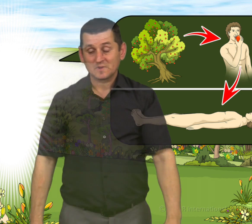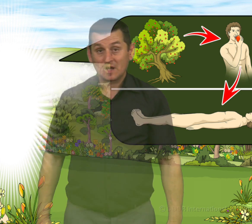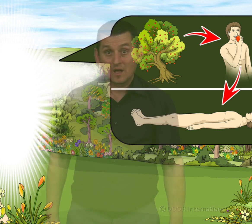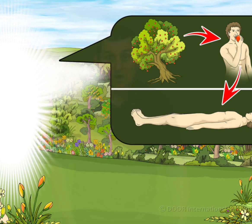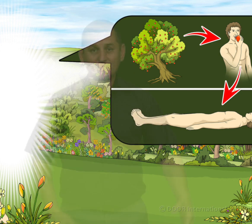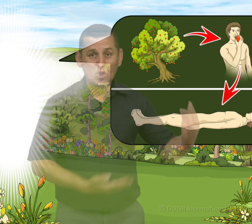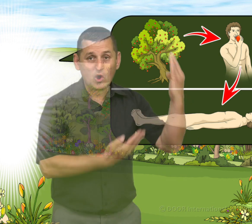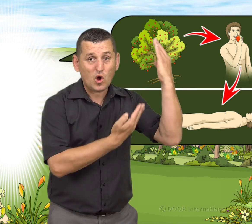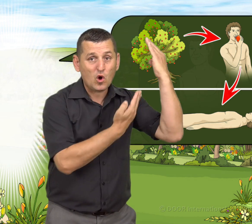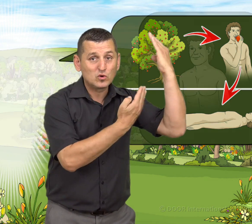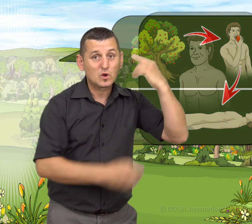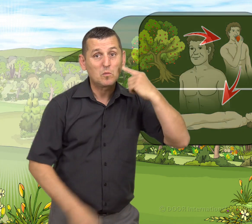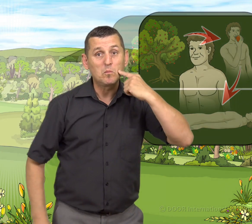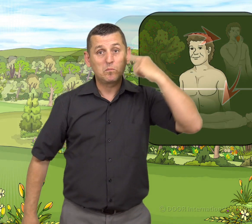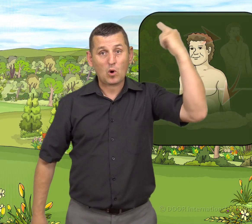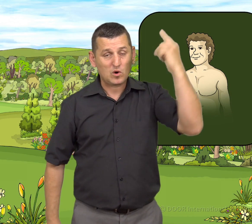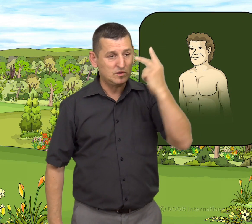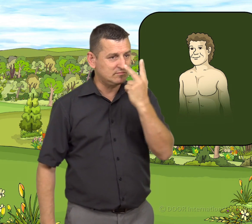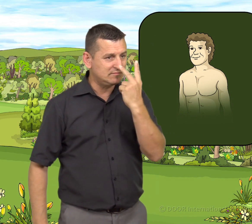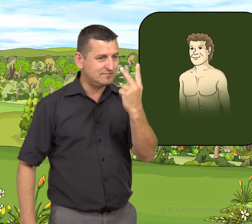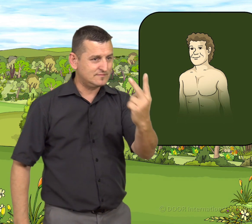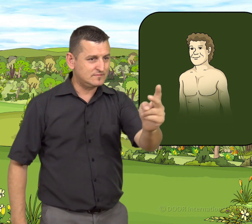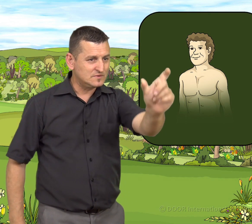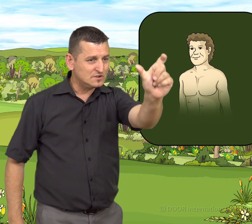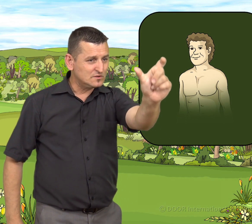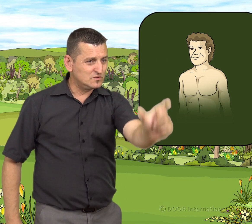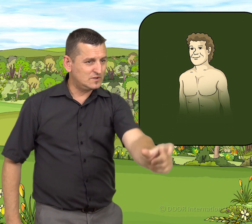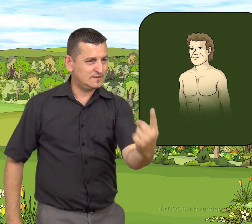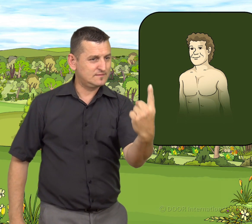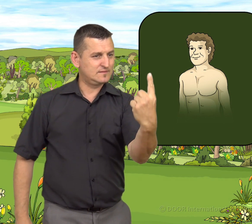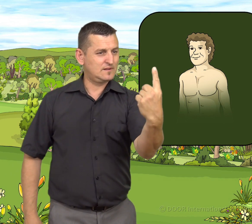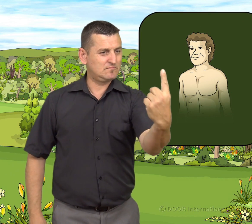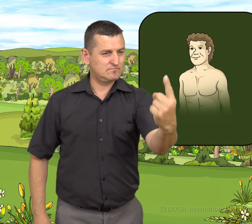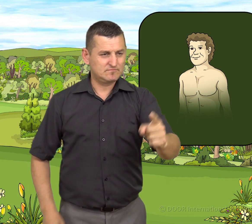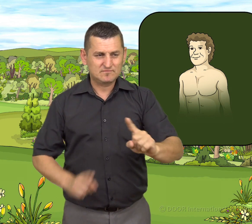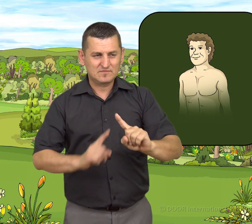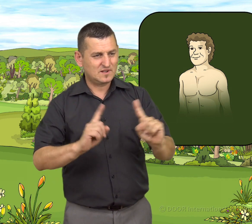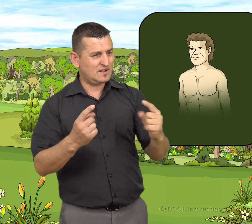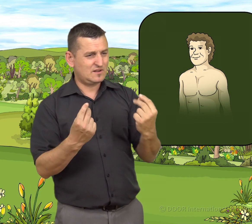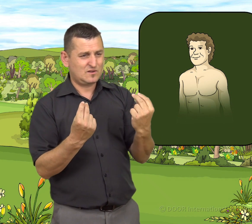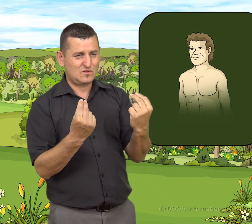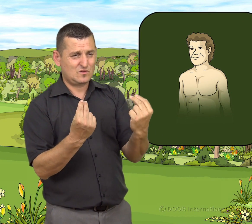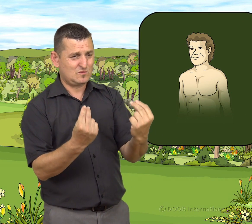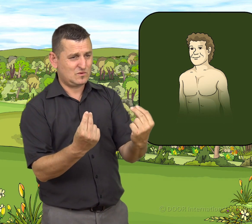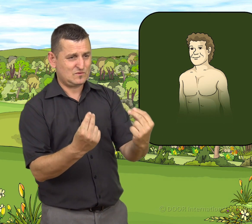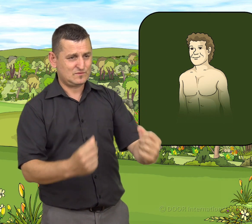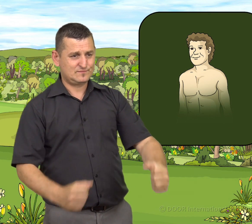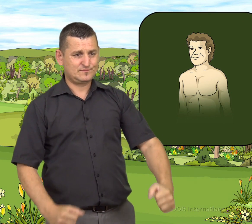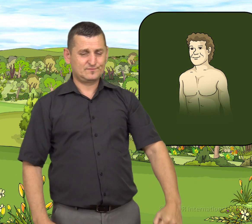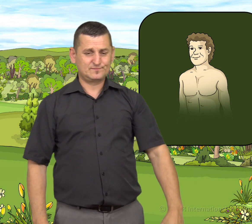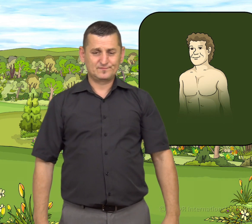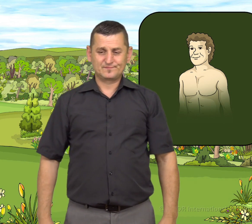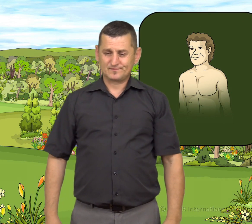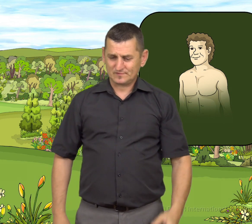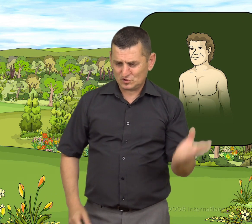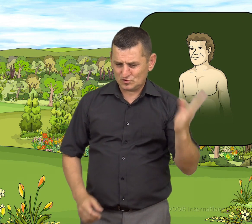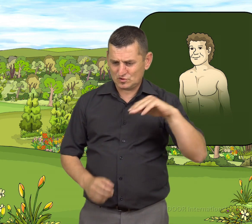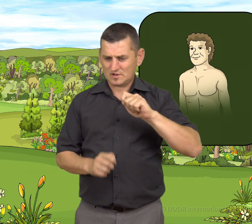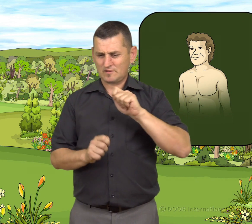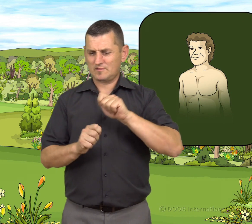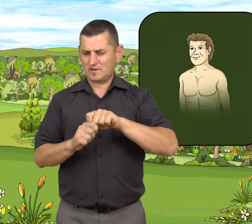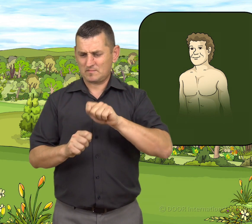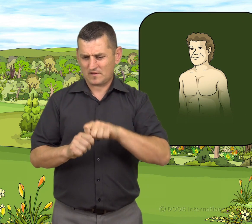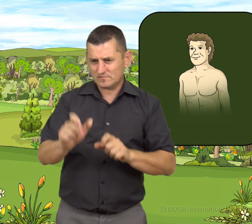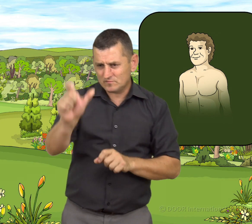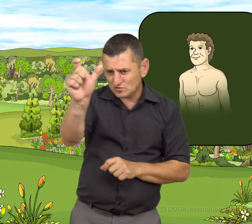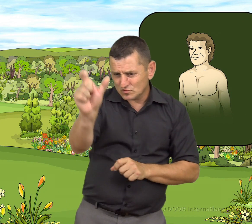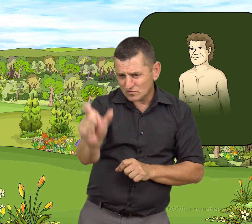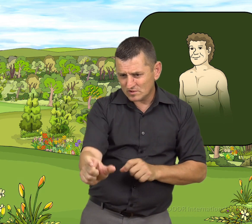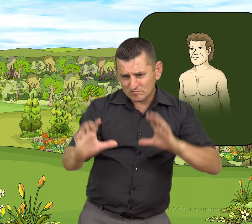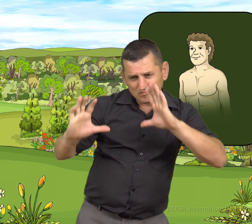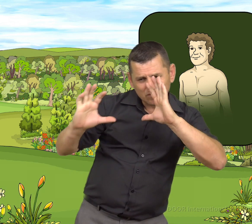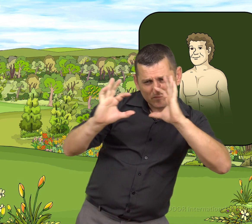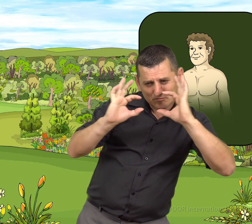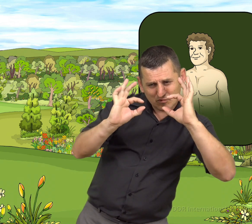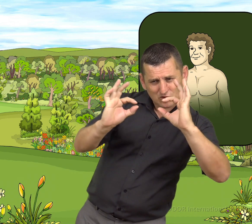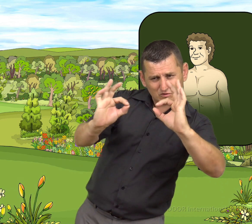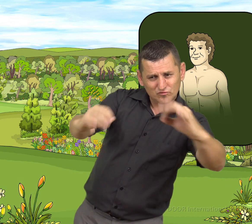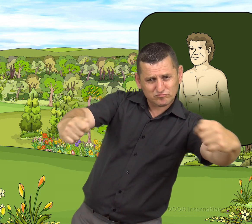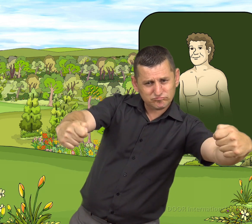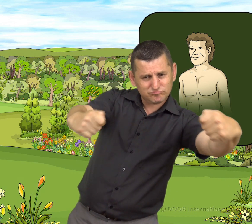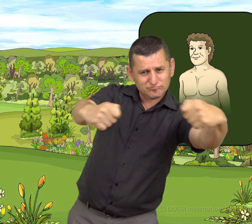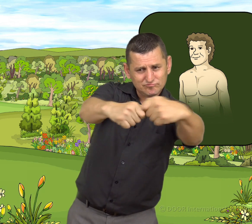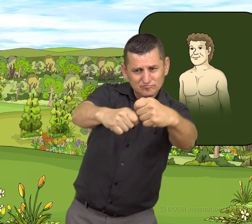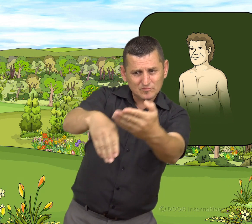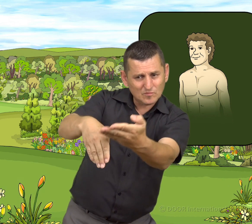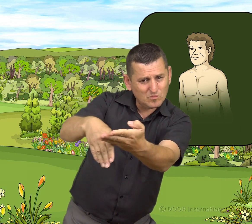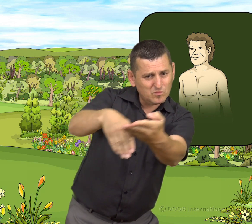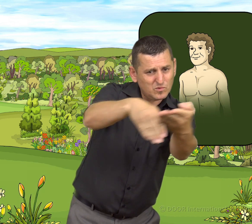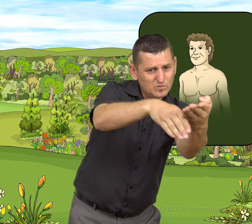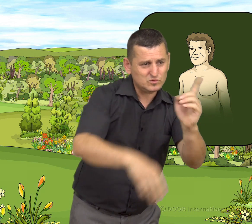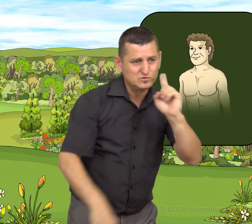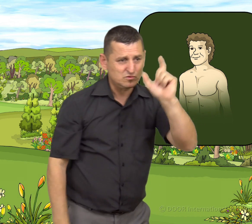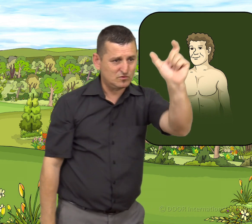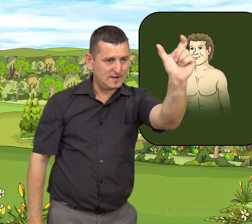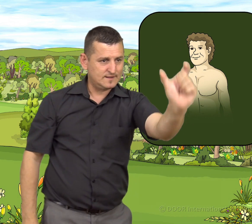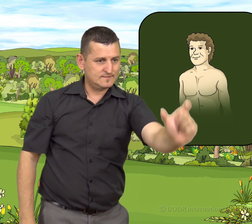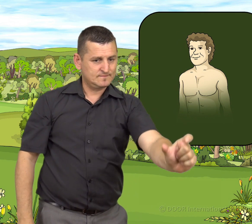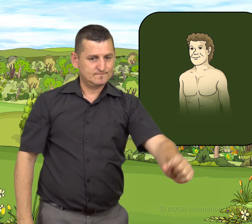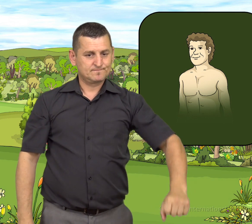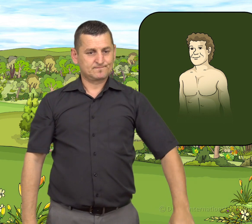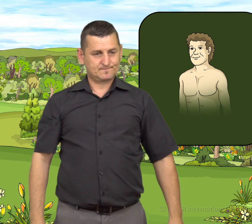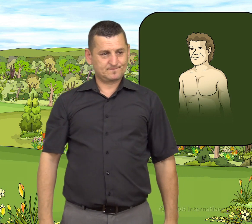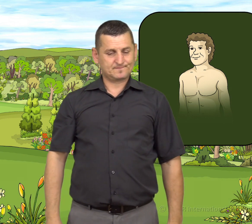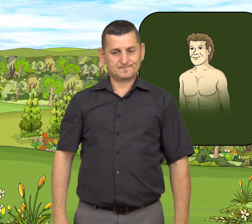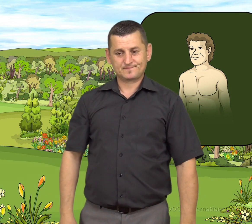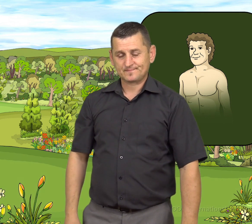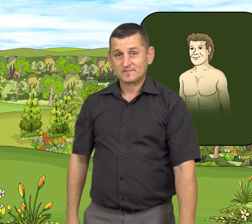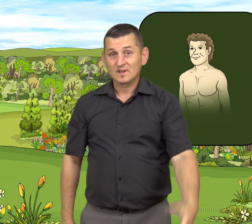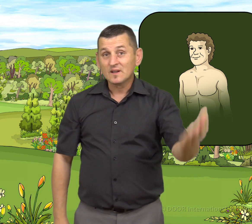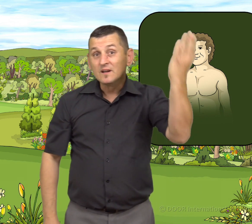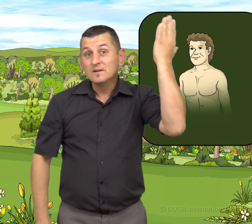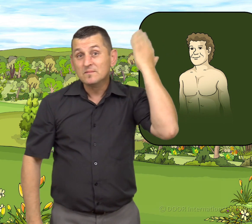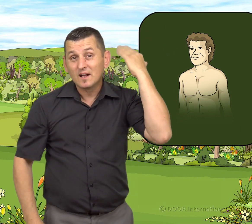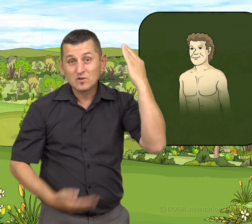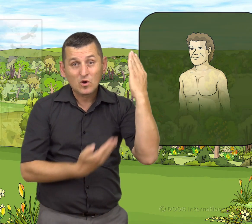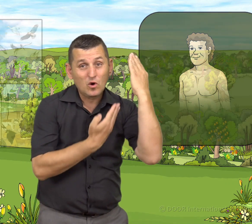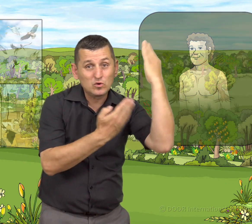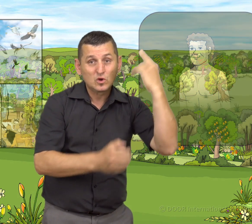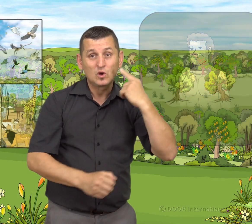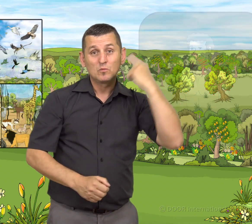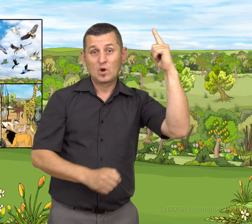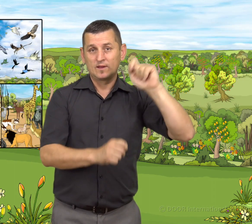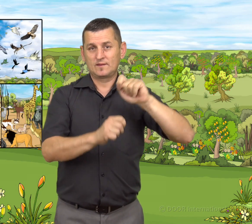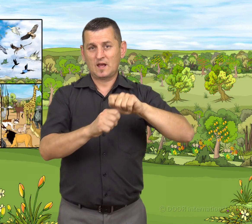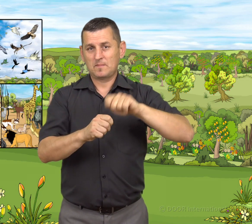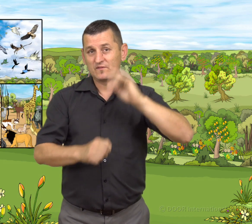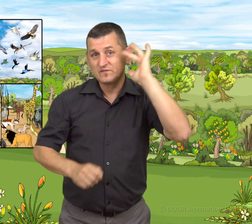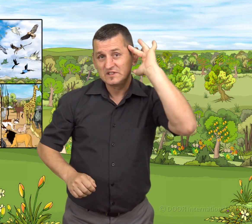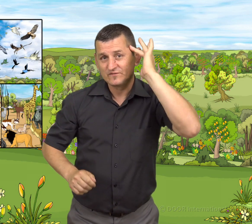The LORD God also said, “It is not good for the man to be alone. I will make for him a suitable helper.”